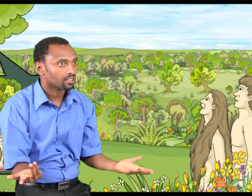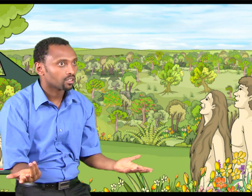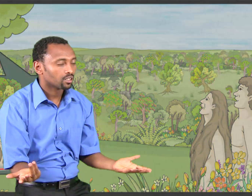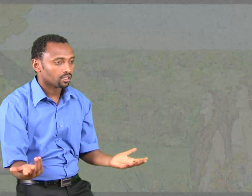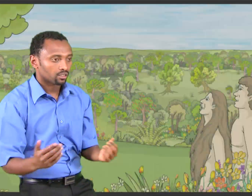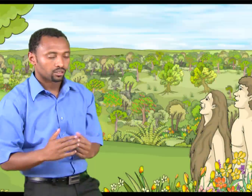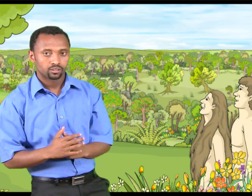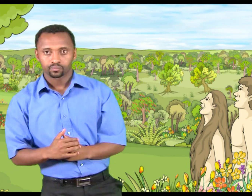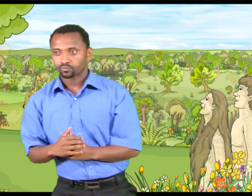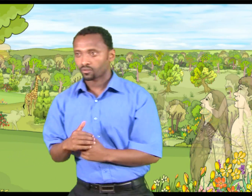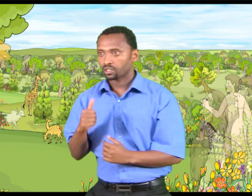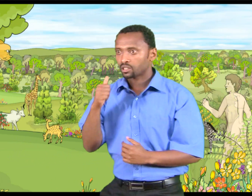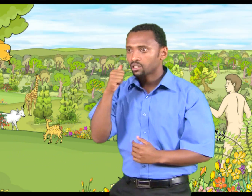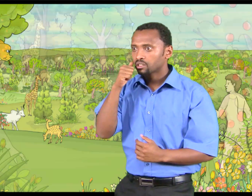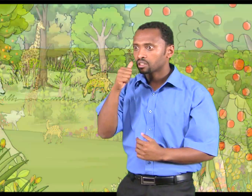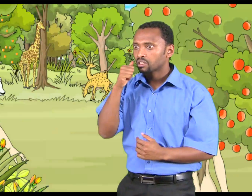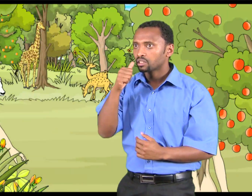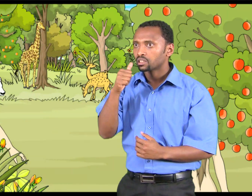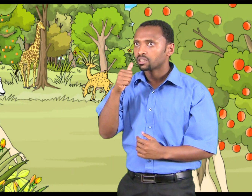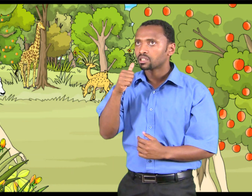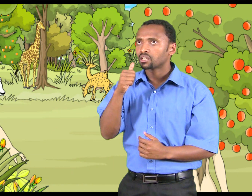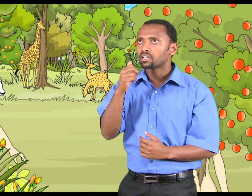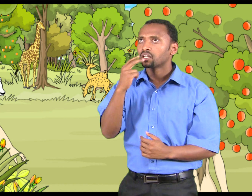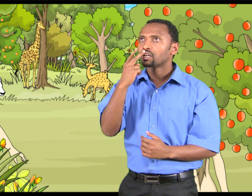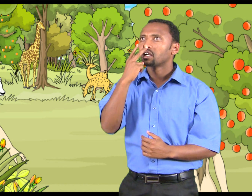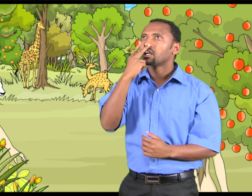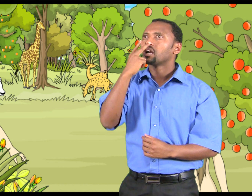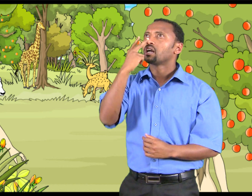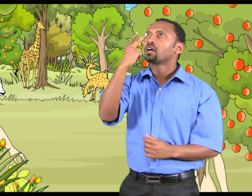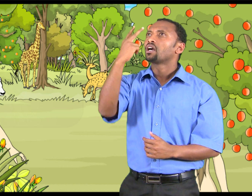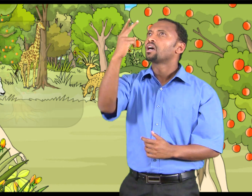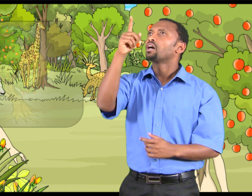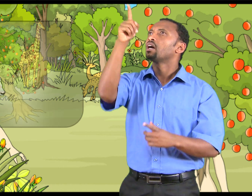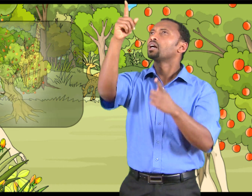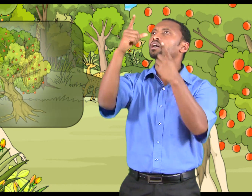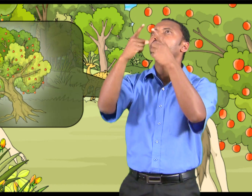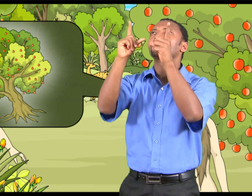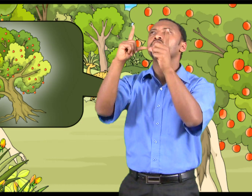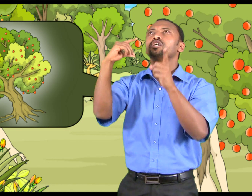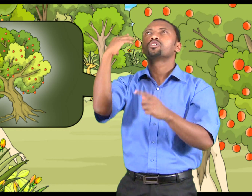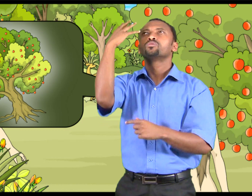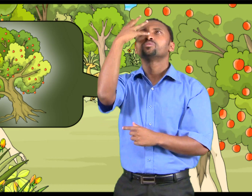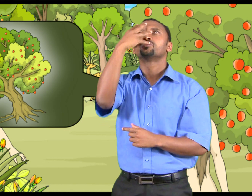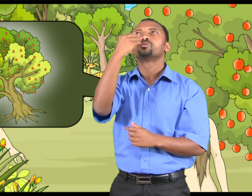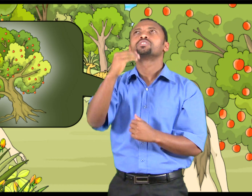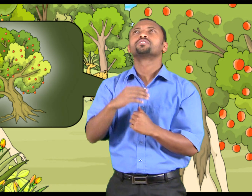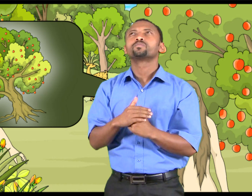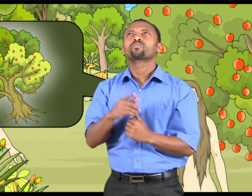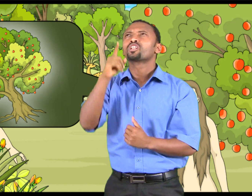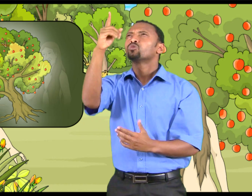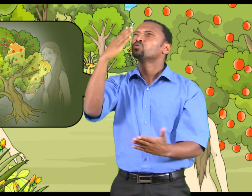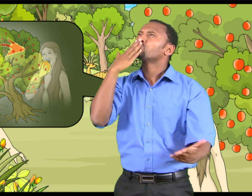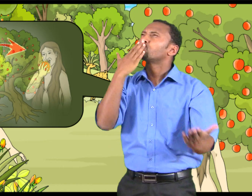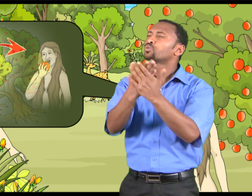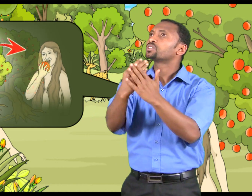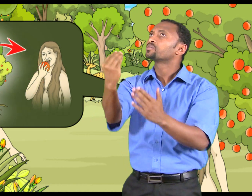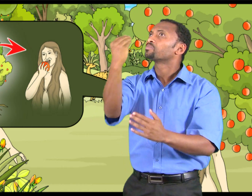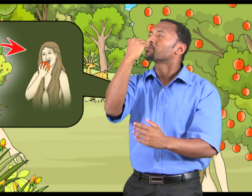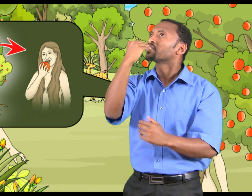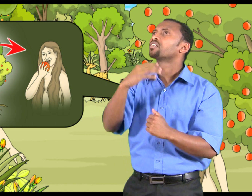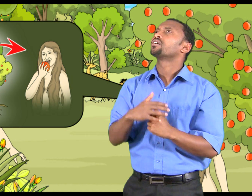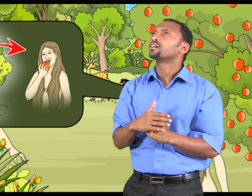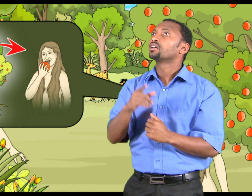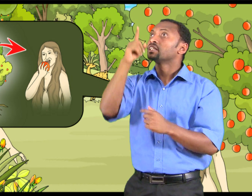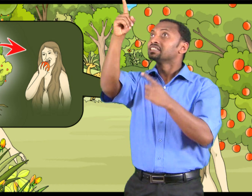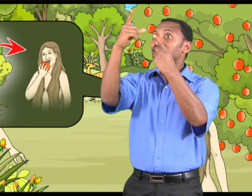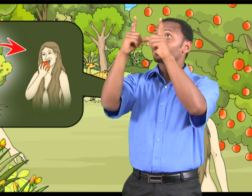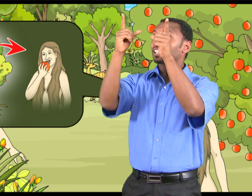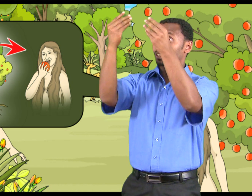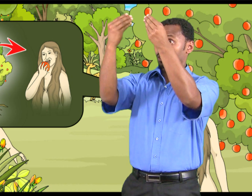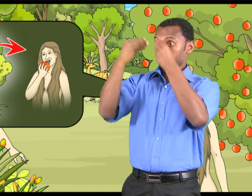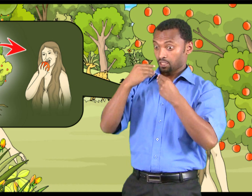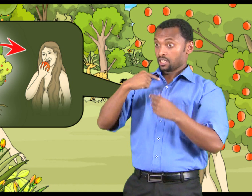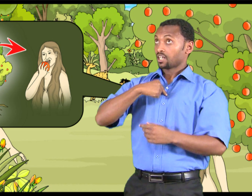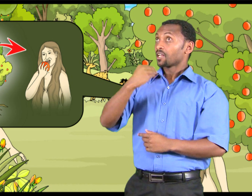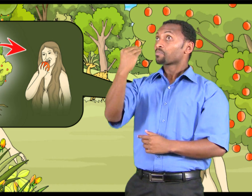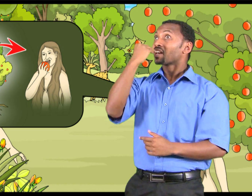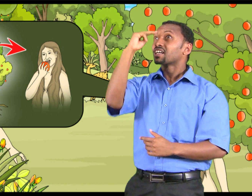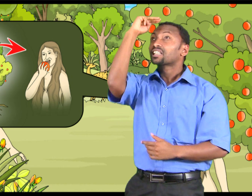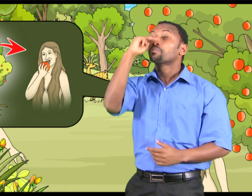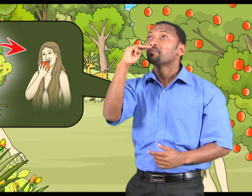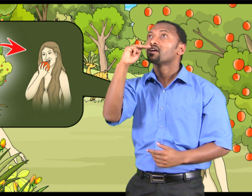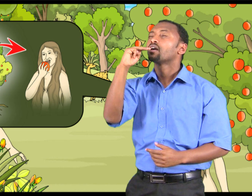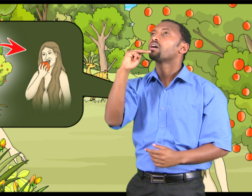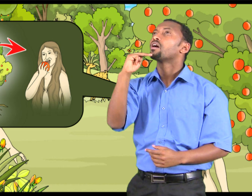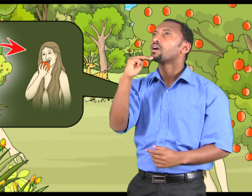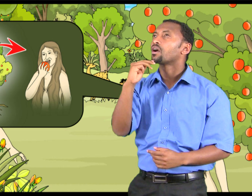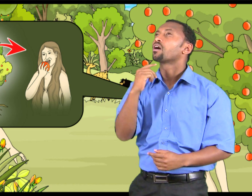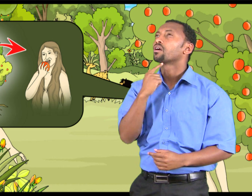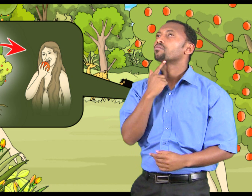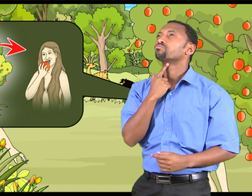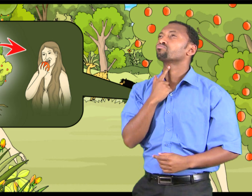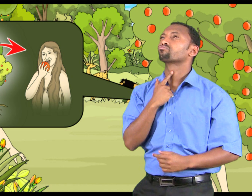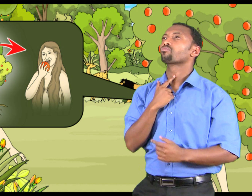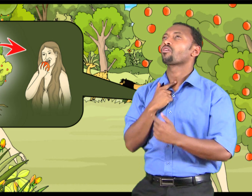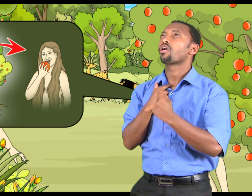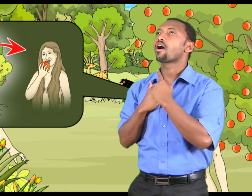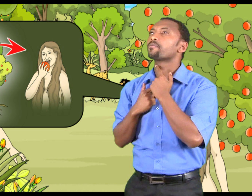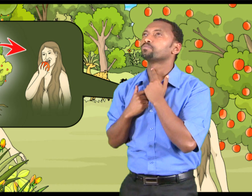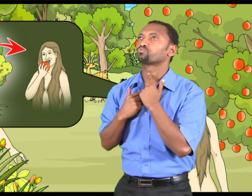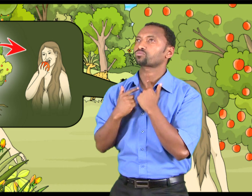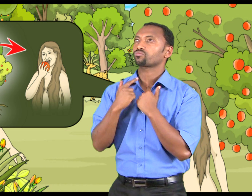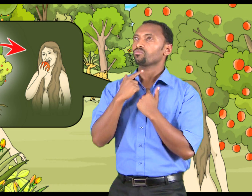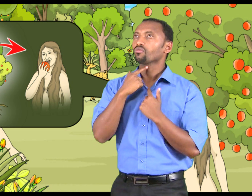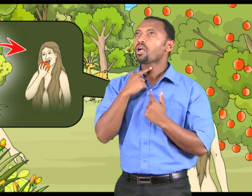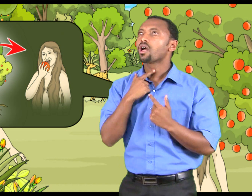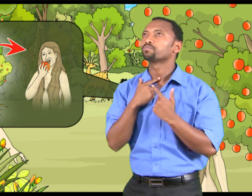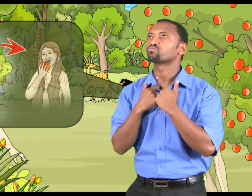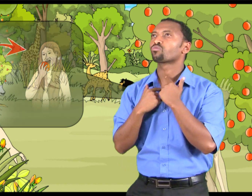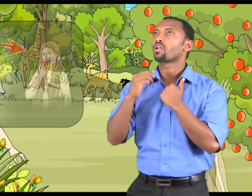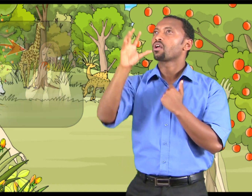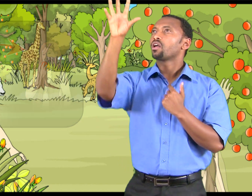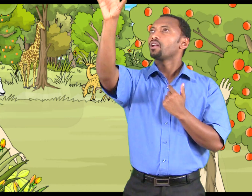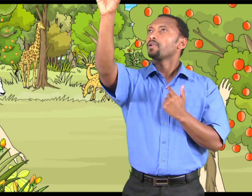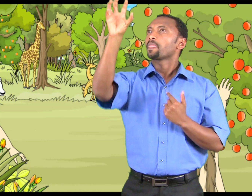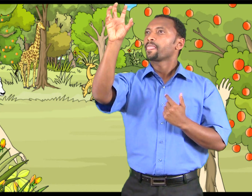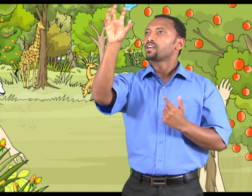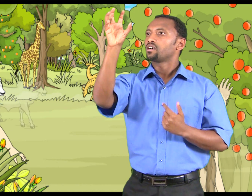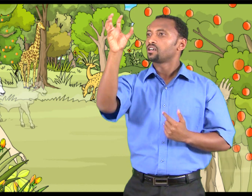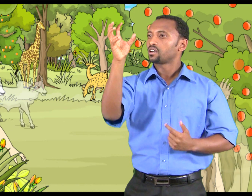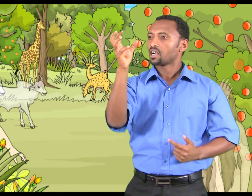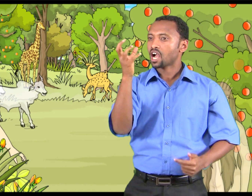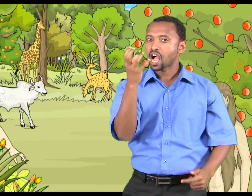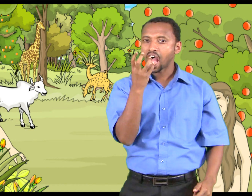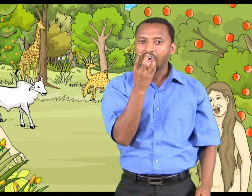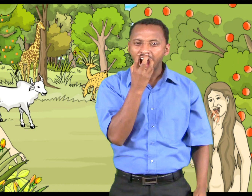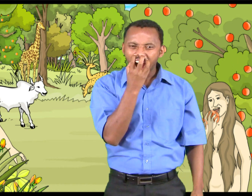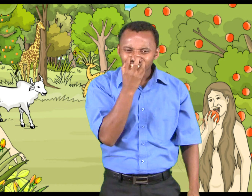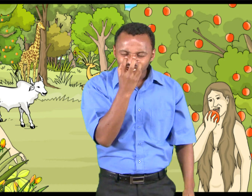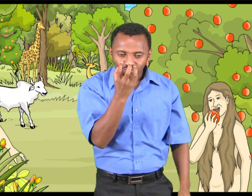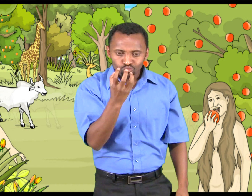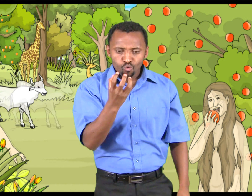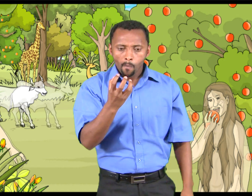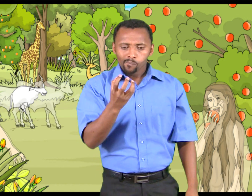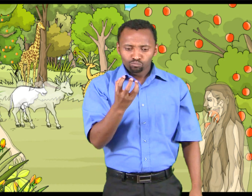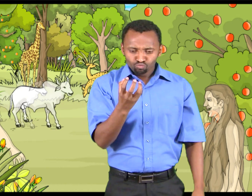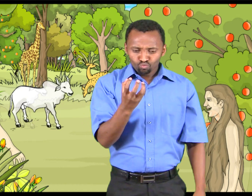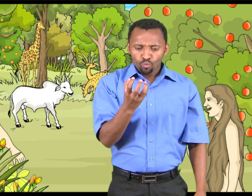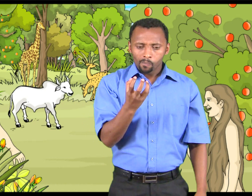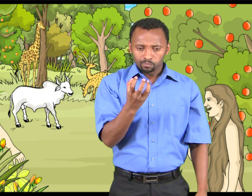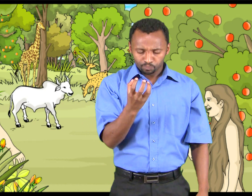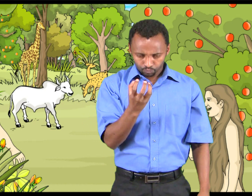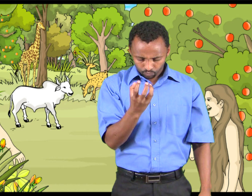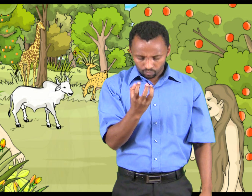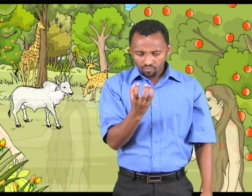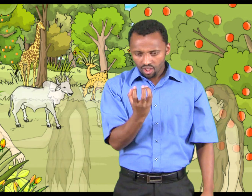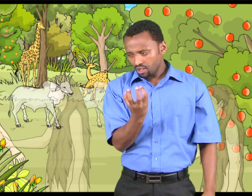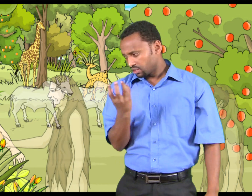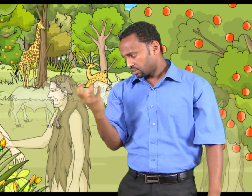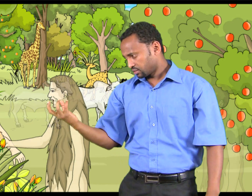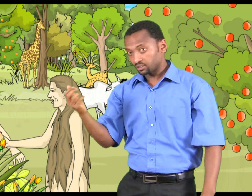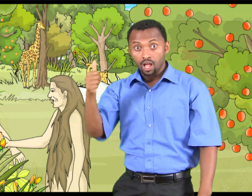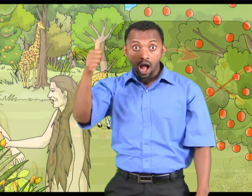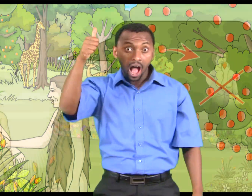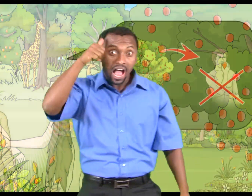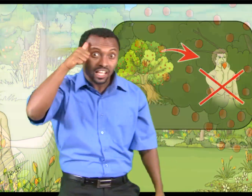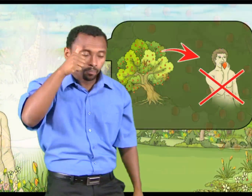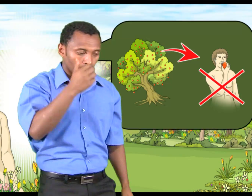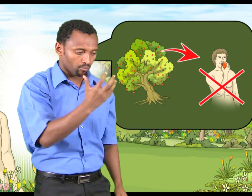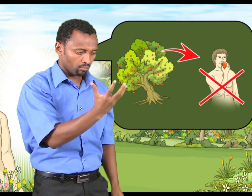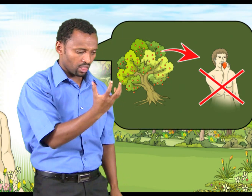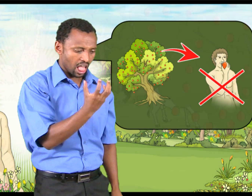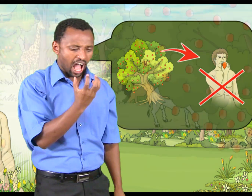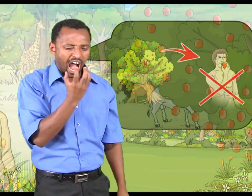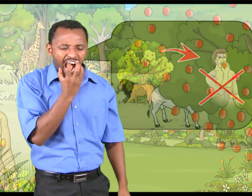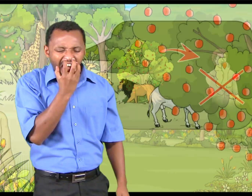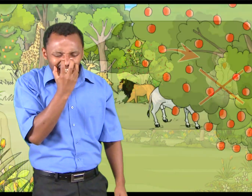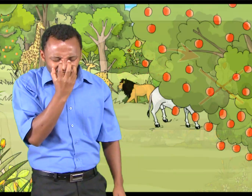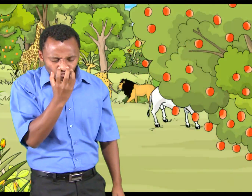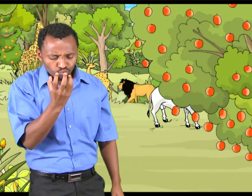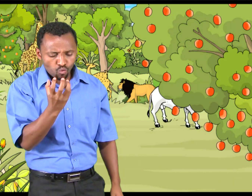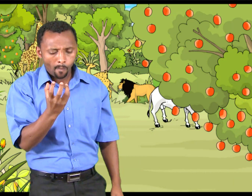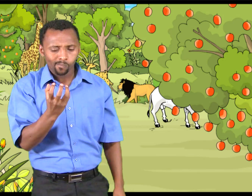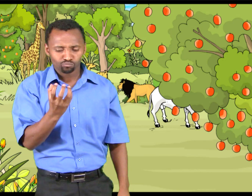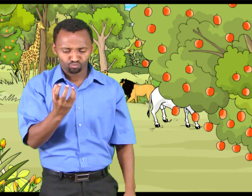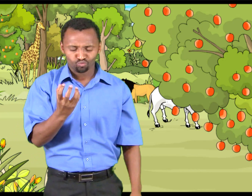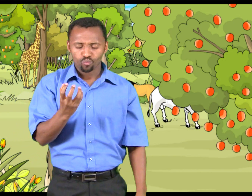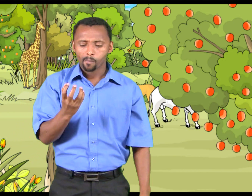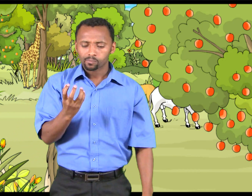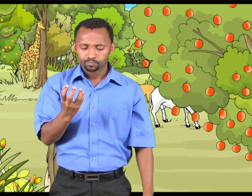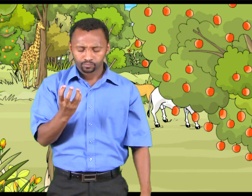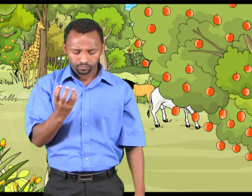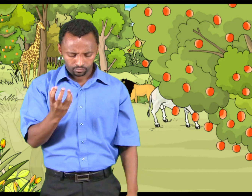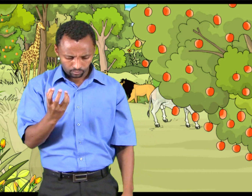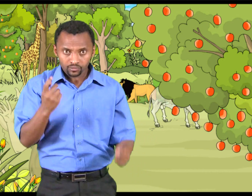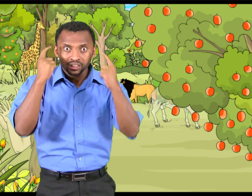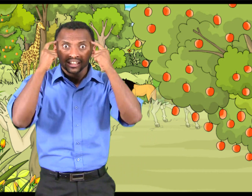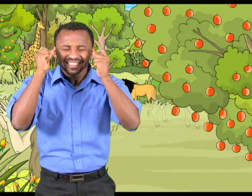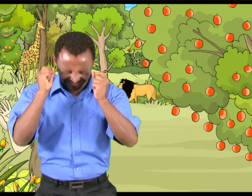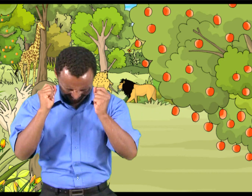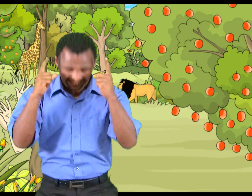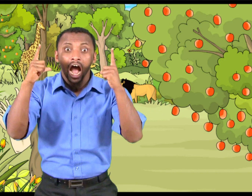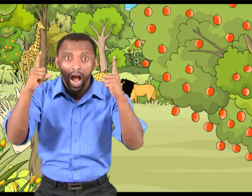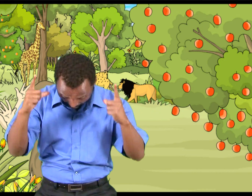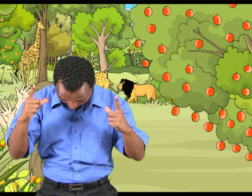When the woman saw that the tree was good for food and pleasing to the eyes, and that it was desirable for obtaining wisdom, she took the fruit and ate it. She also gave some to her husband who was with her, and he ate it.